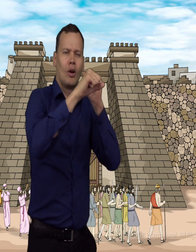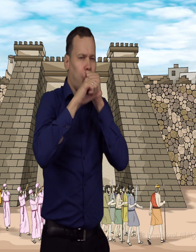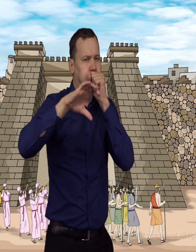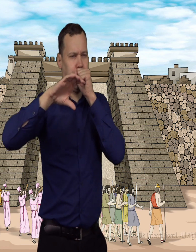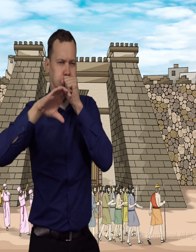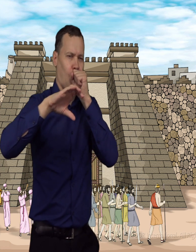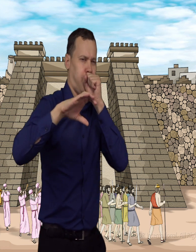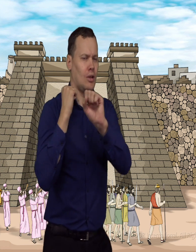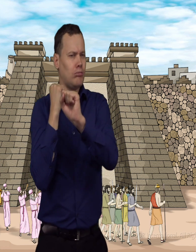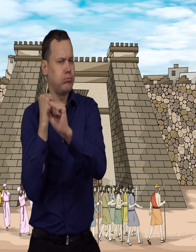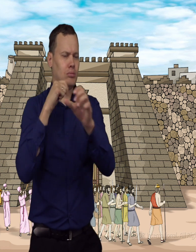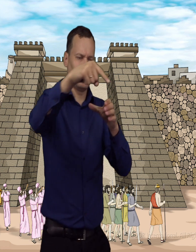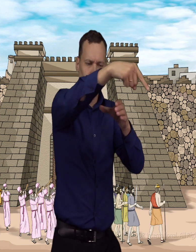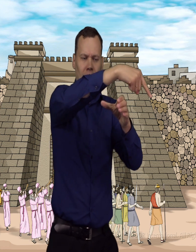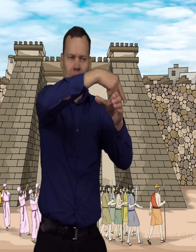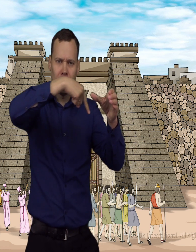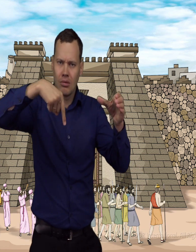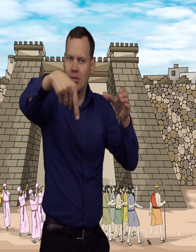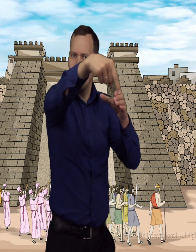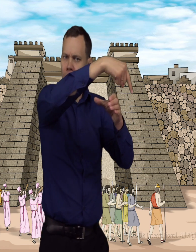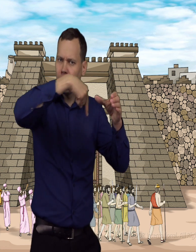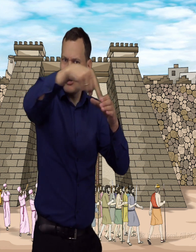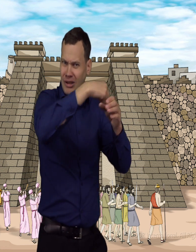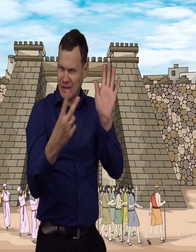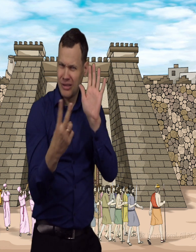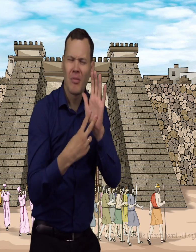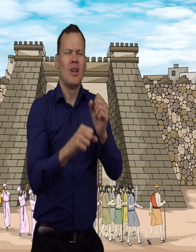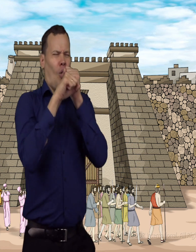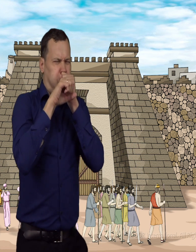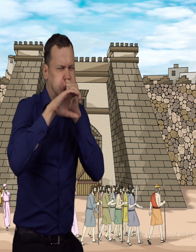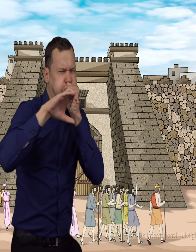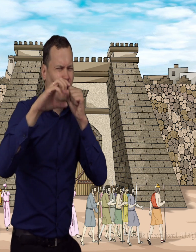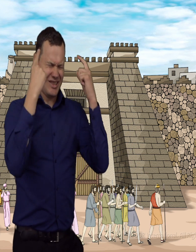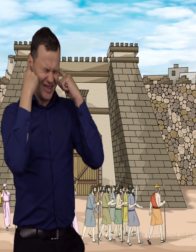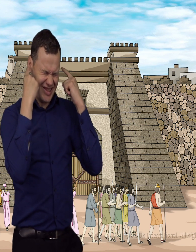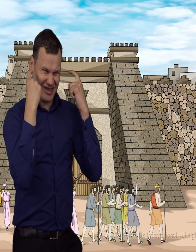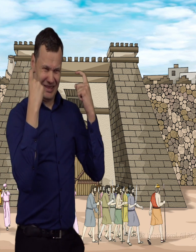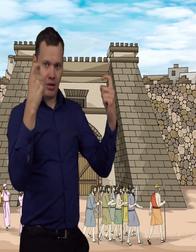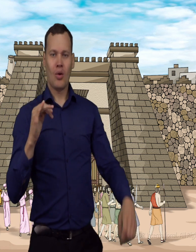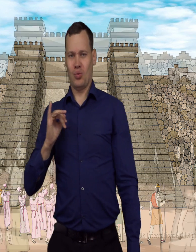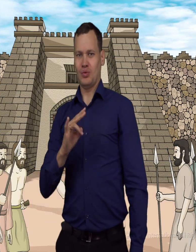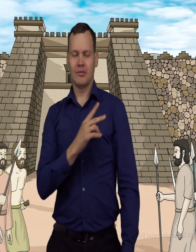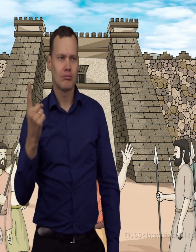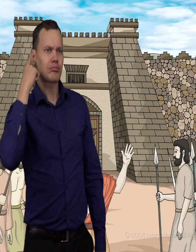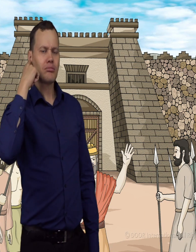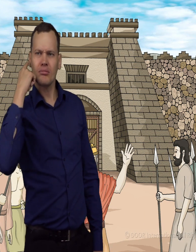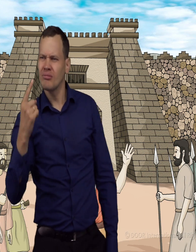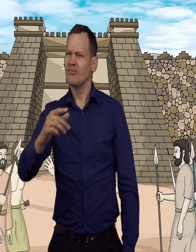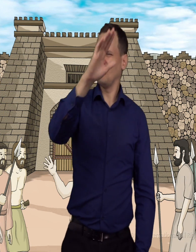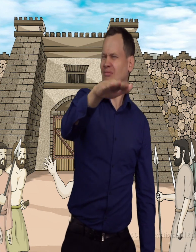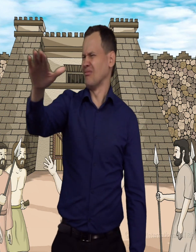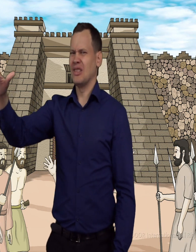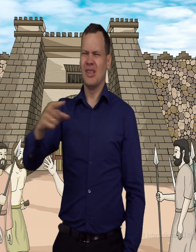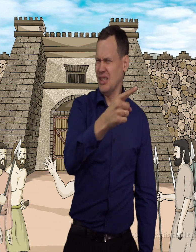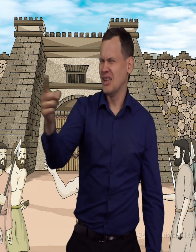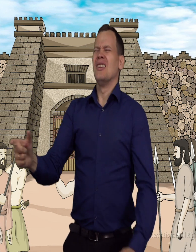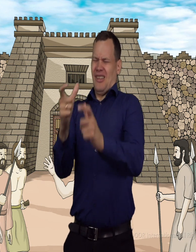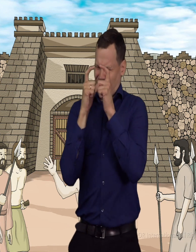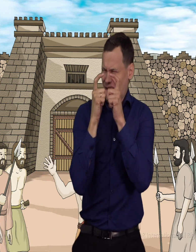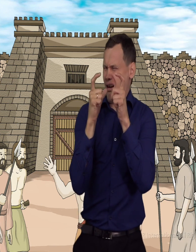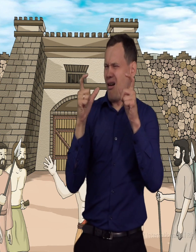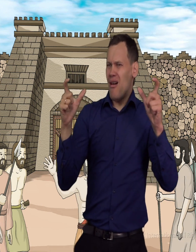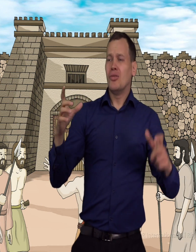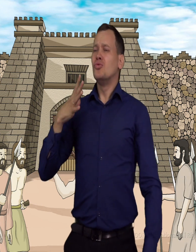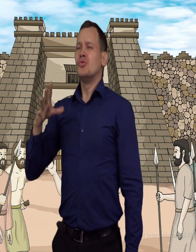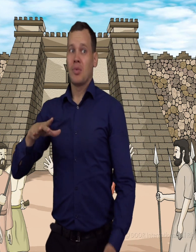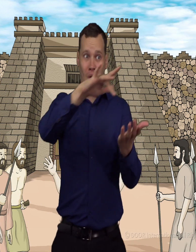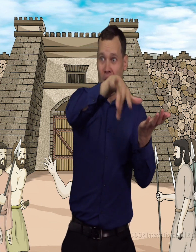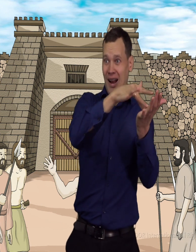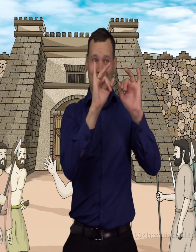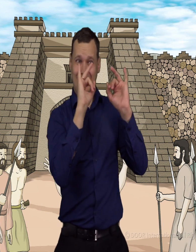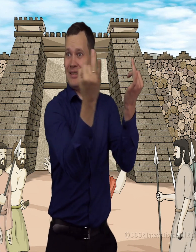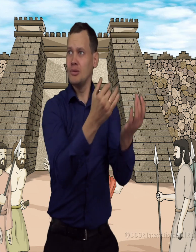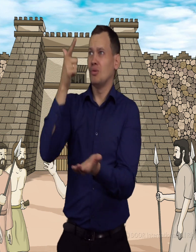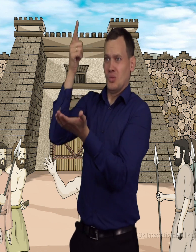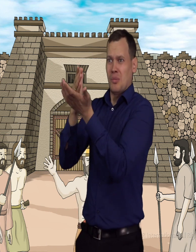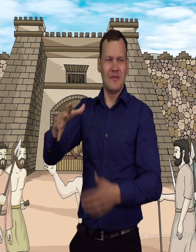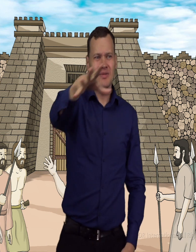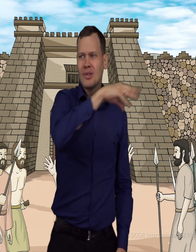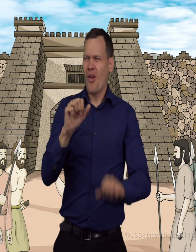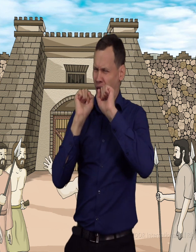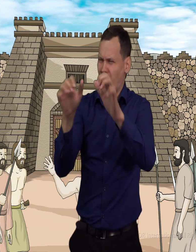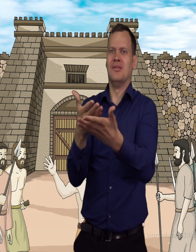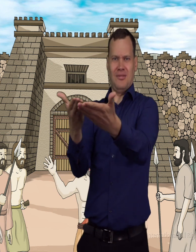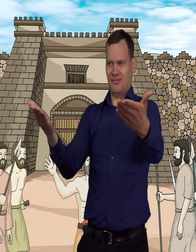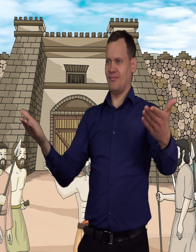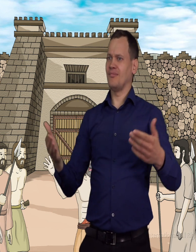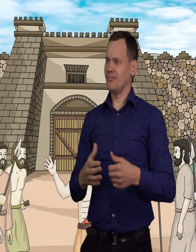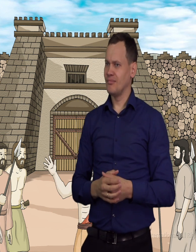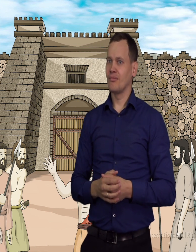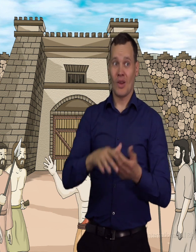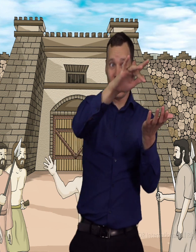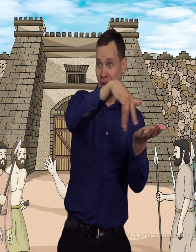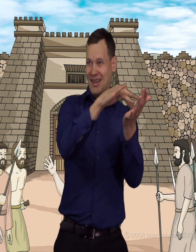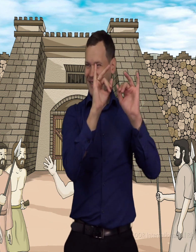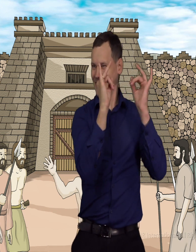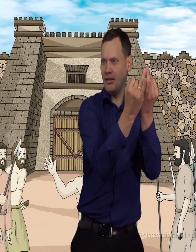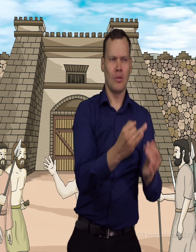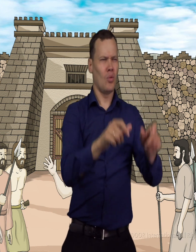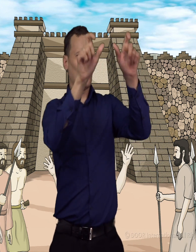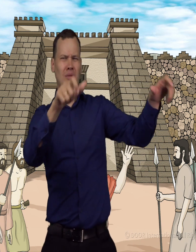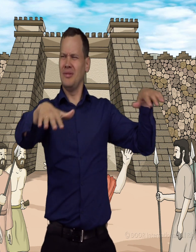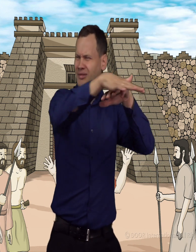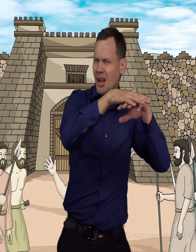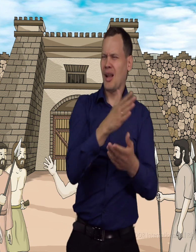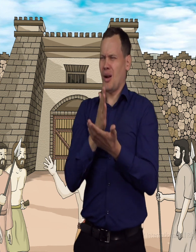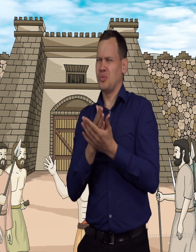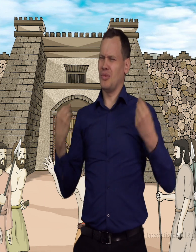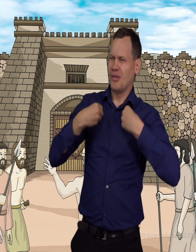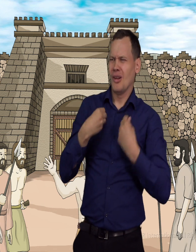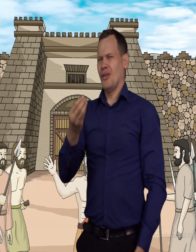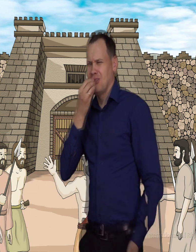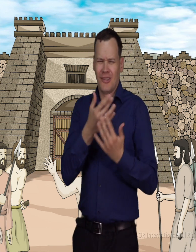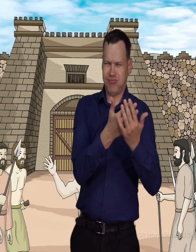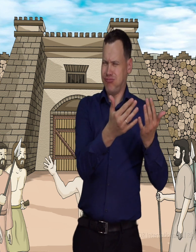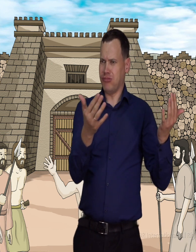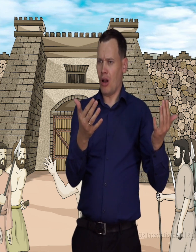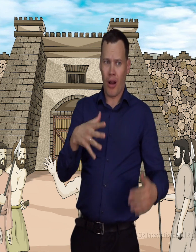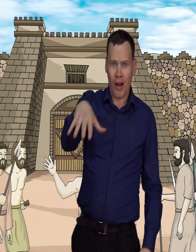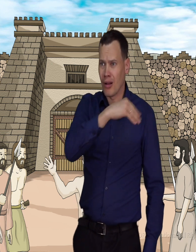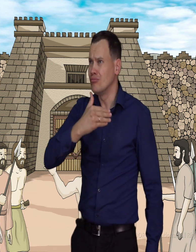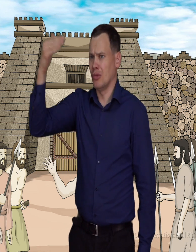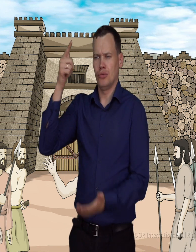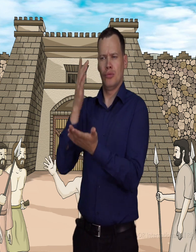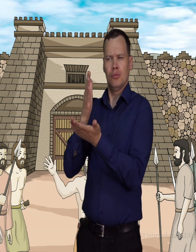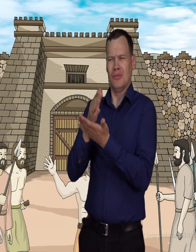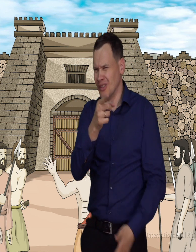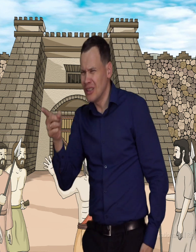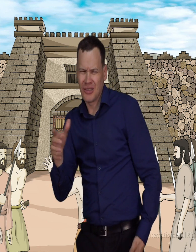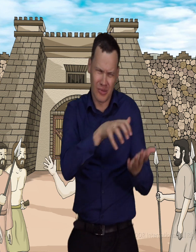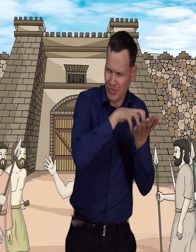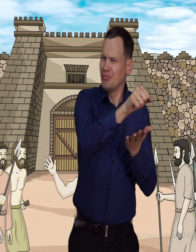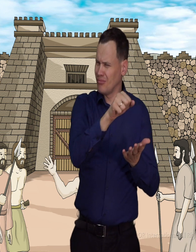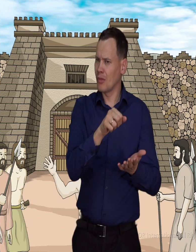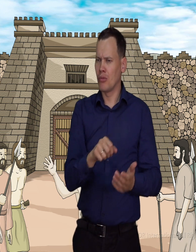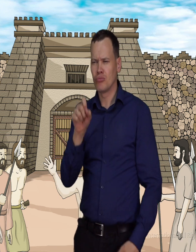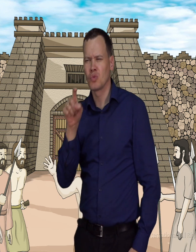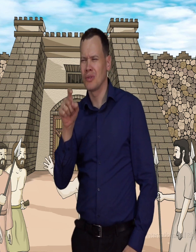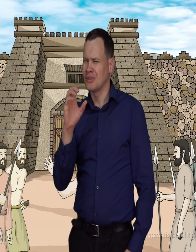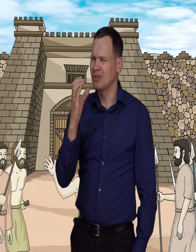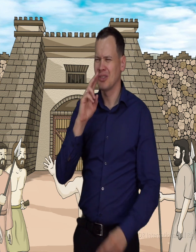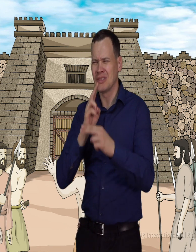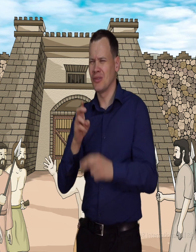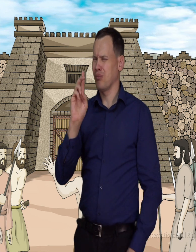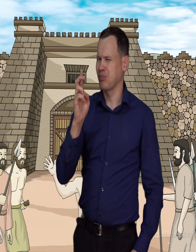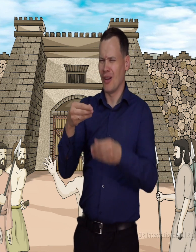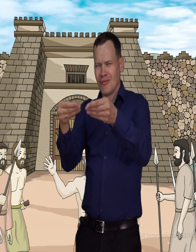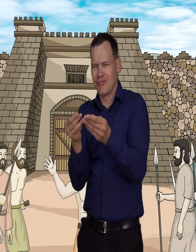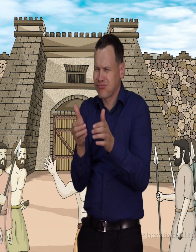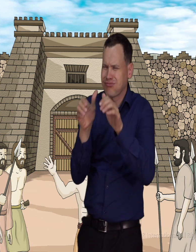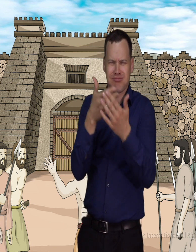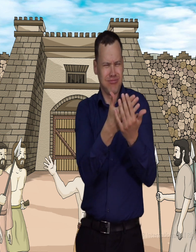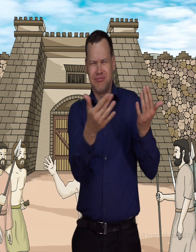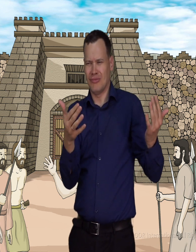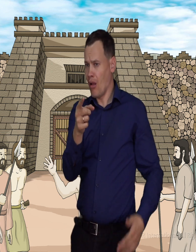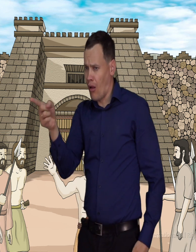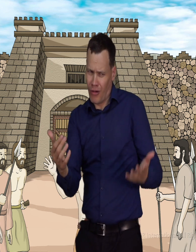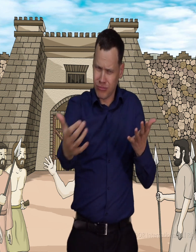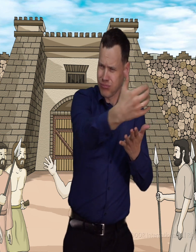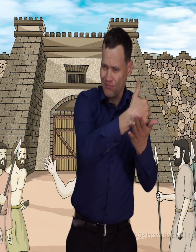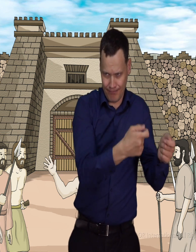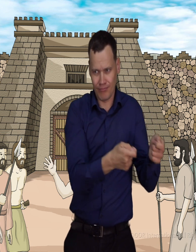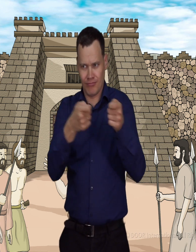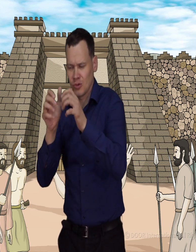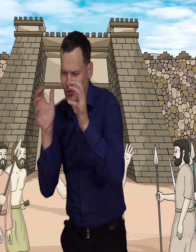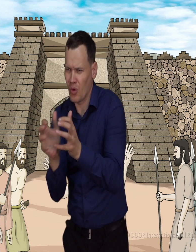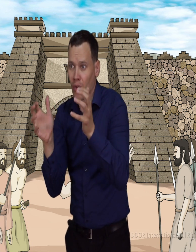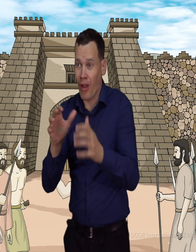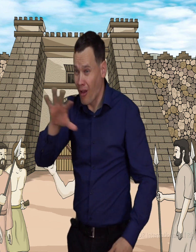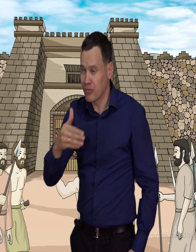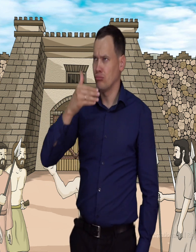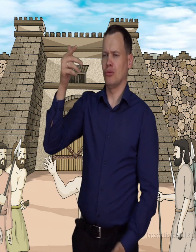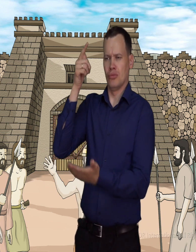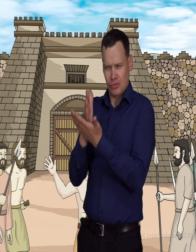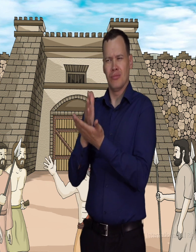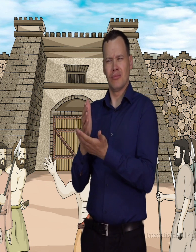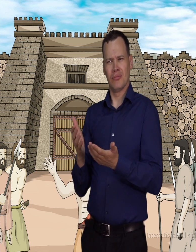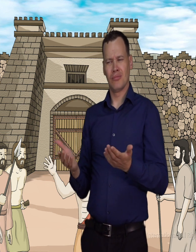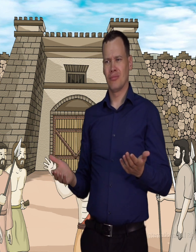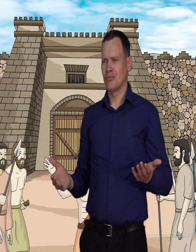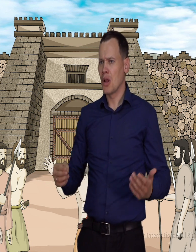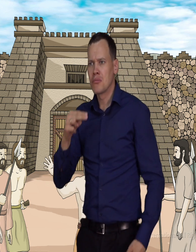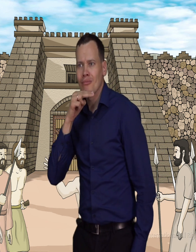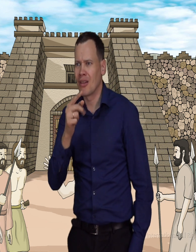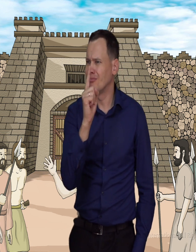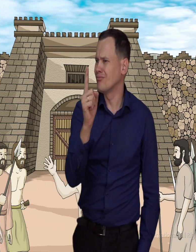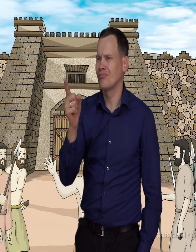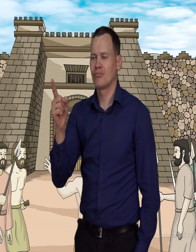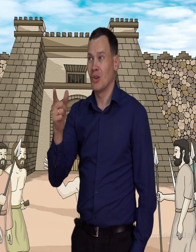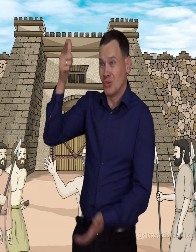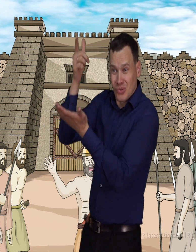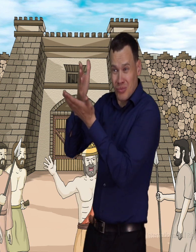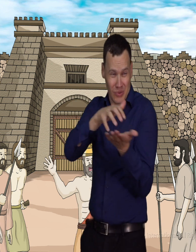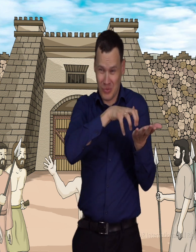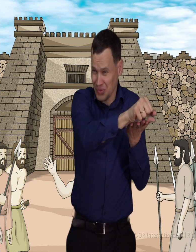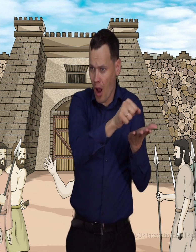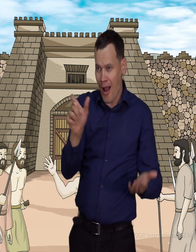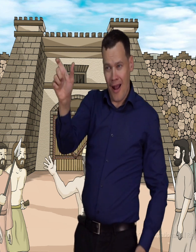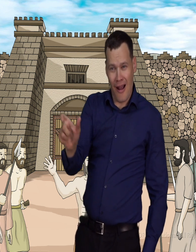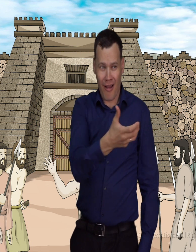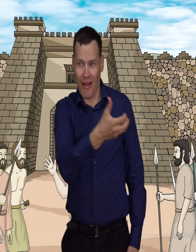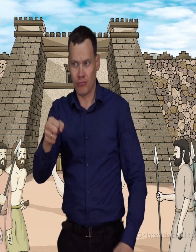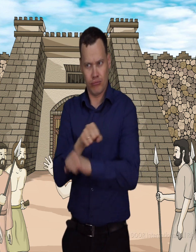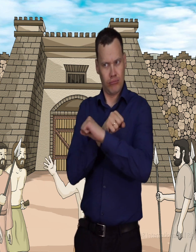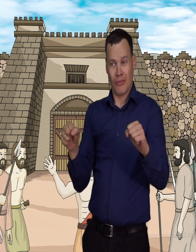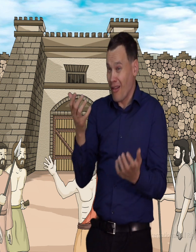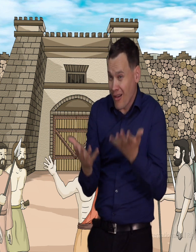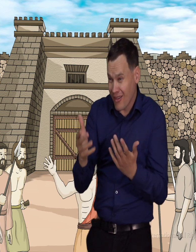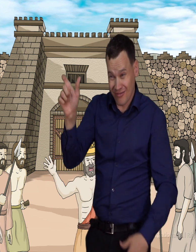After the seventh time around, the priests blew the horns, and Joshua commanded the people, “Shout! For the LORD has given you the city! Now the city and everything in it must be devoted to the LORD for destruction. Only Rahab the prostitute and all those with her in her house will live, because she hid the spies we sent.